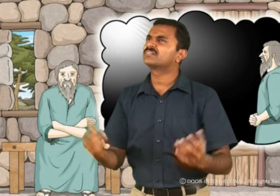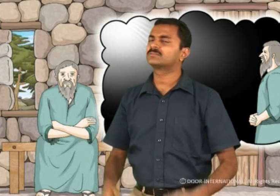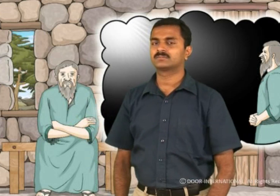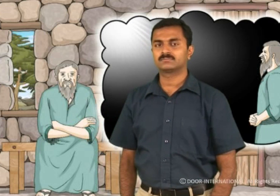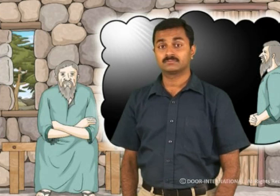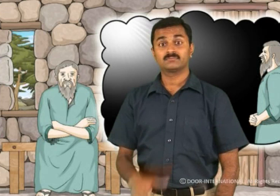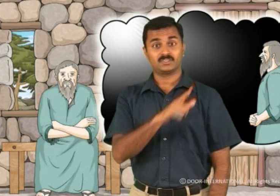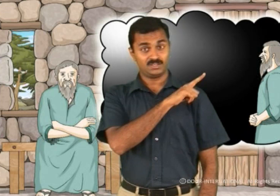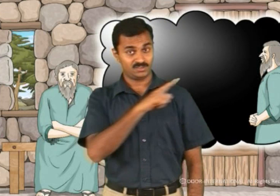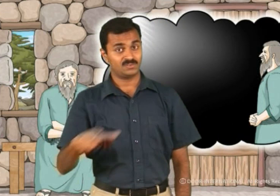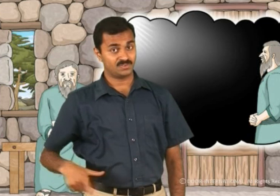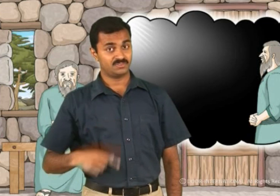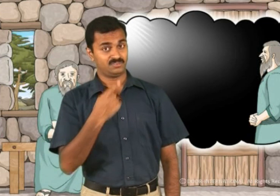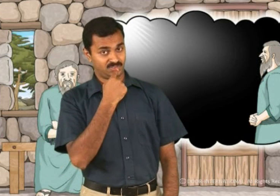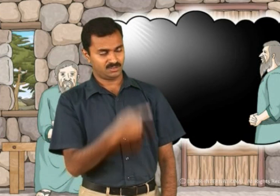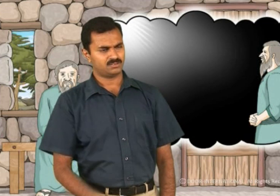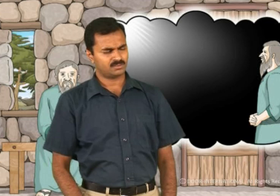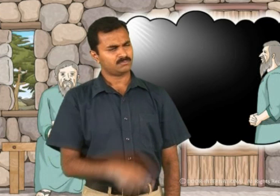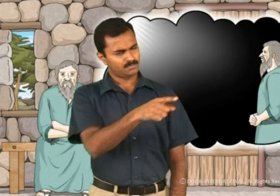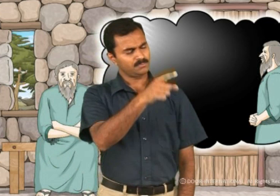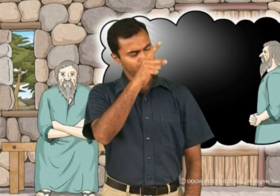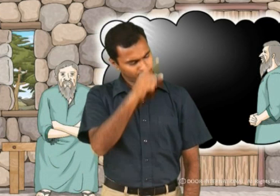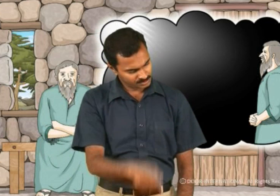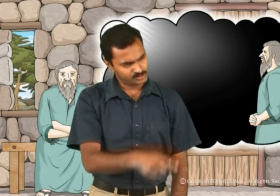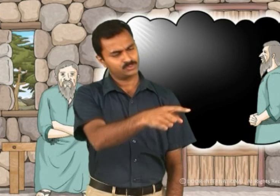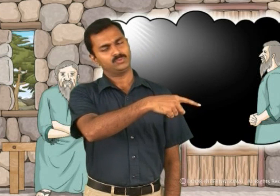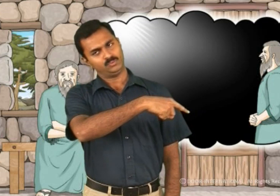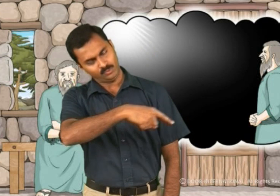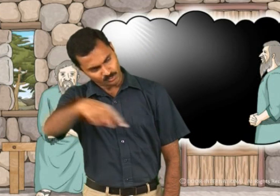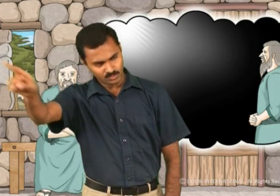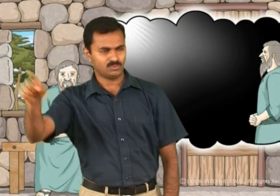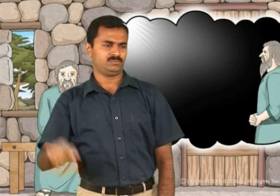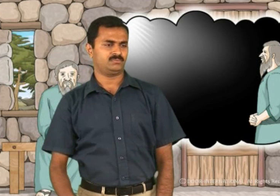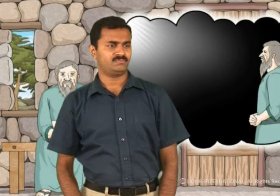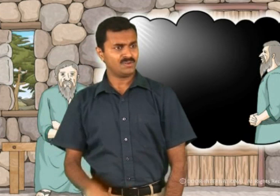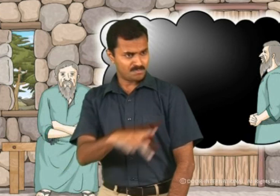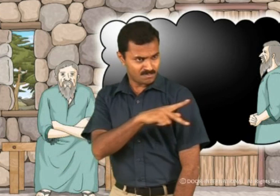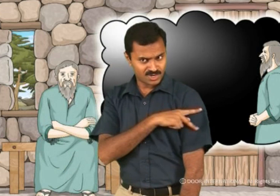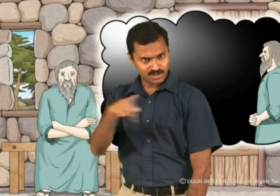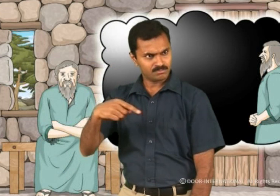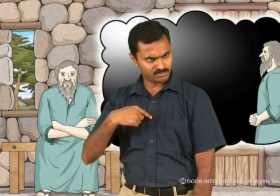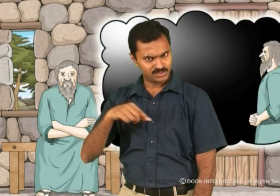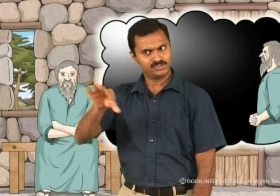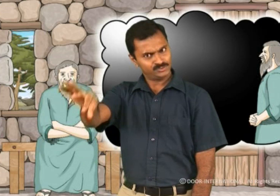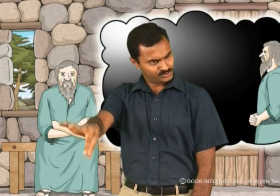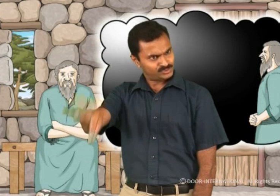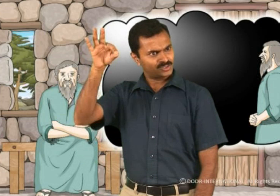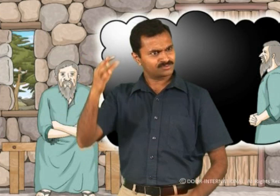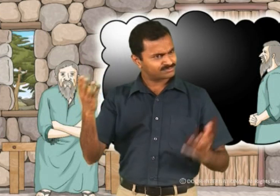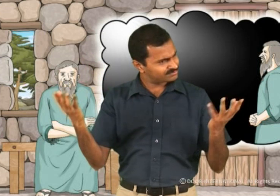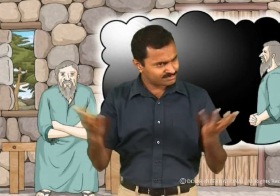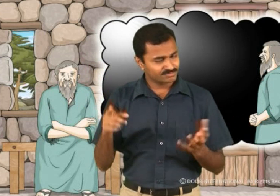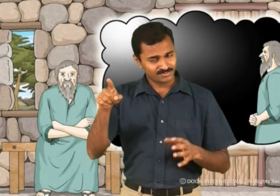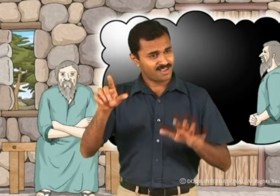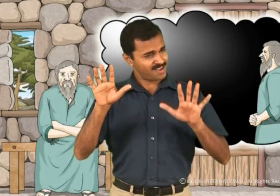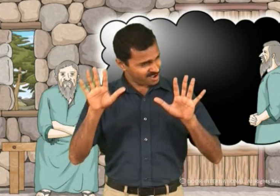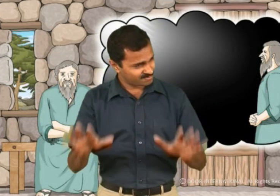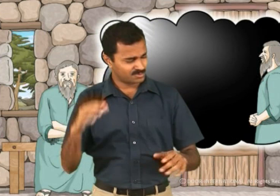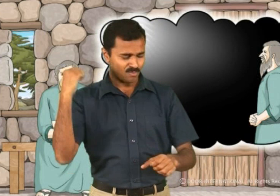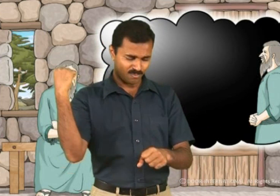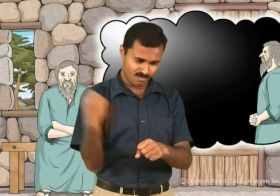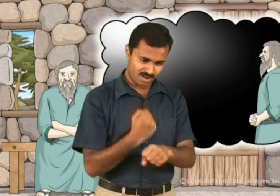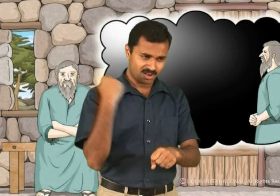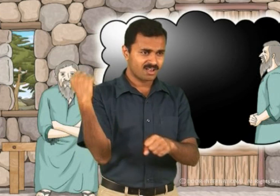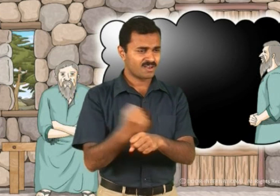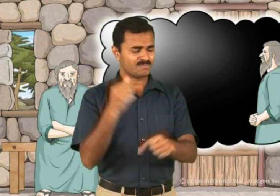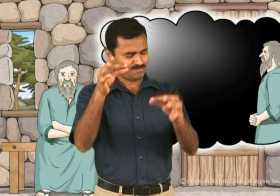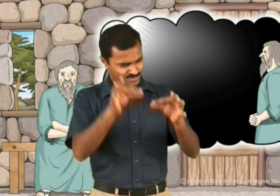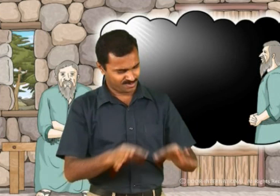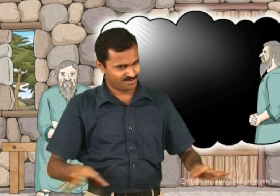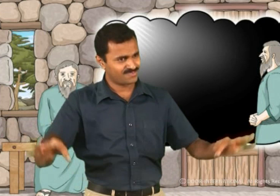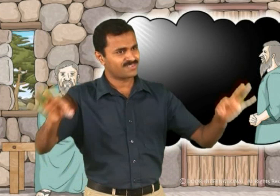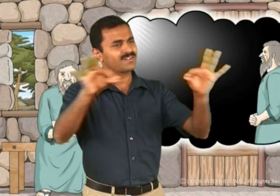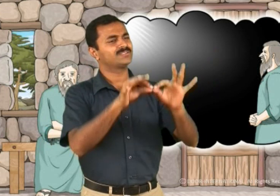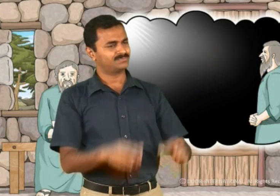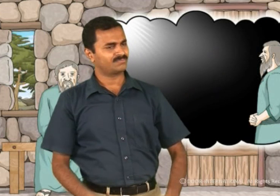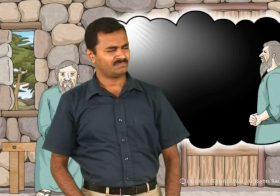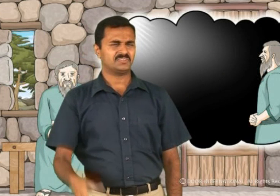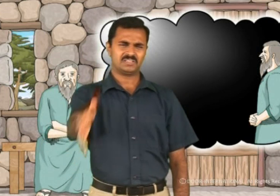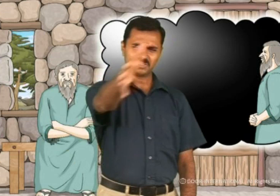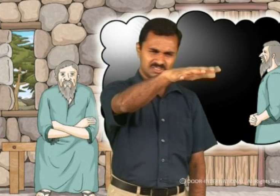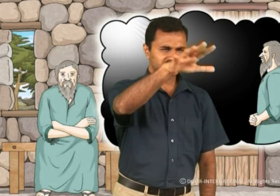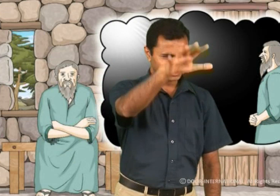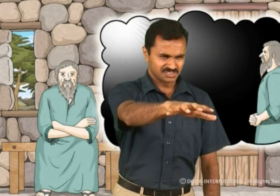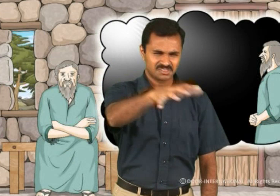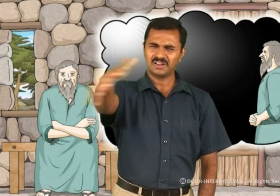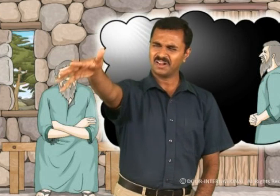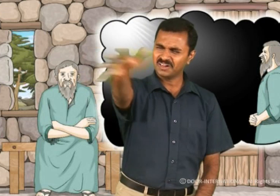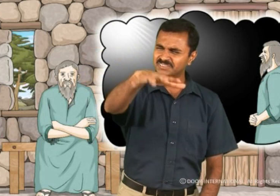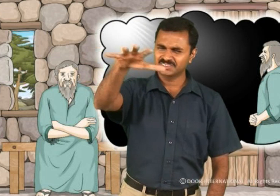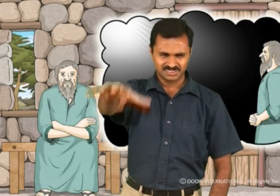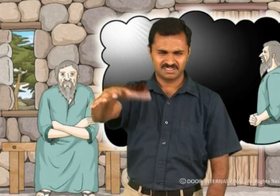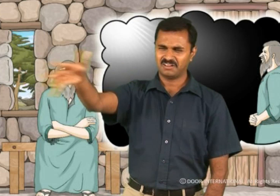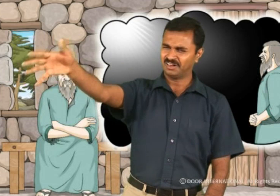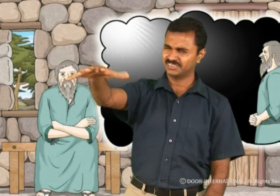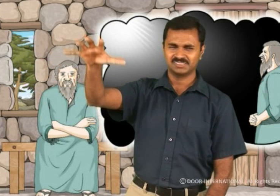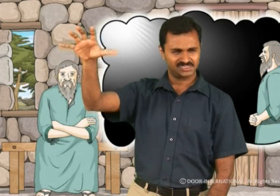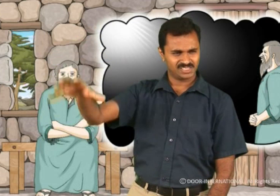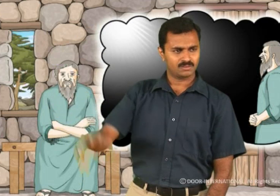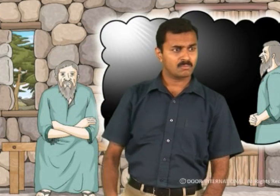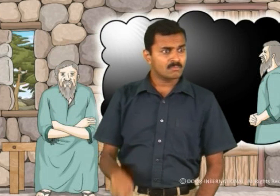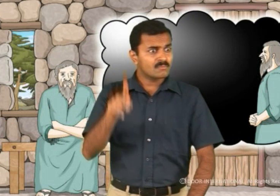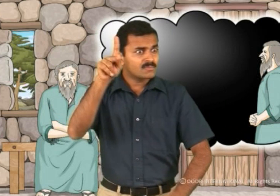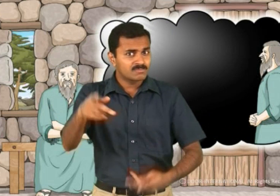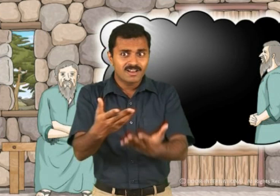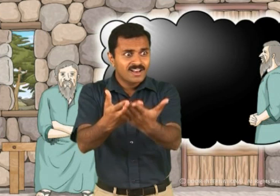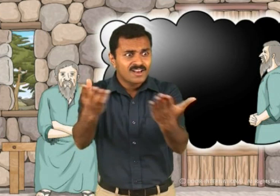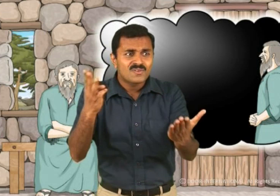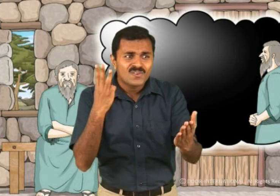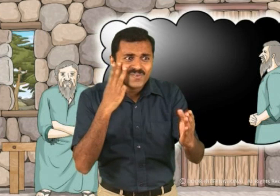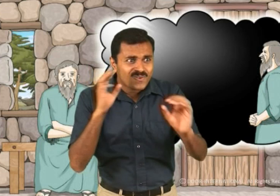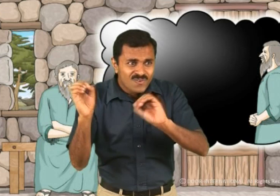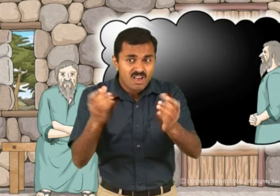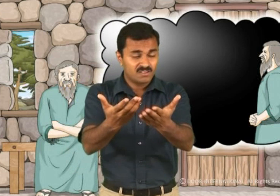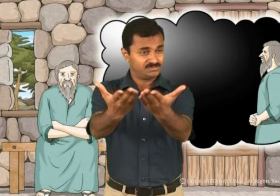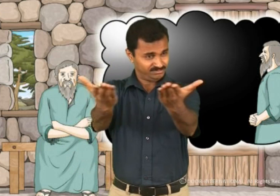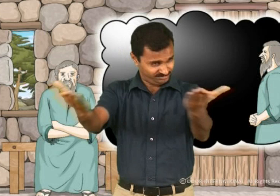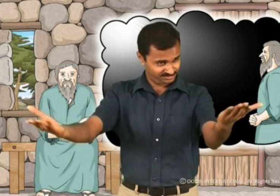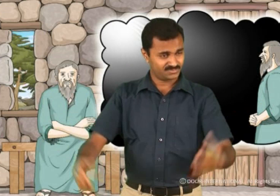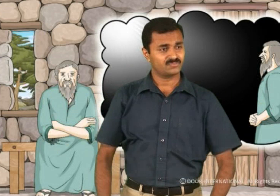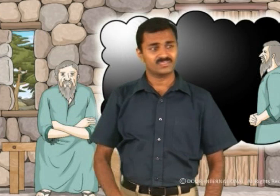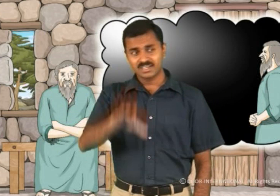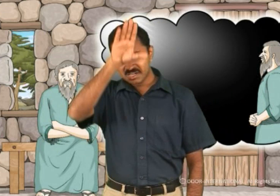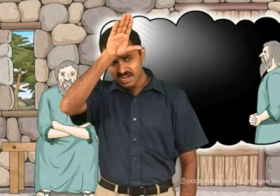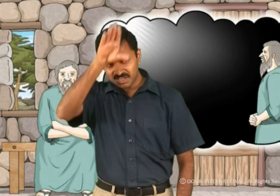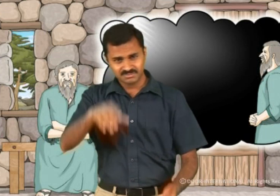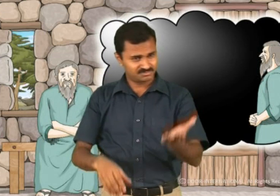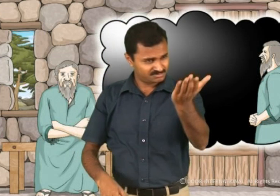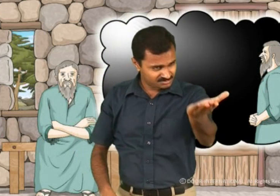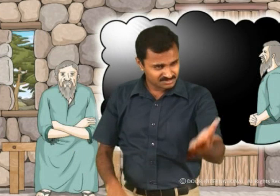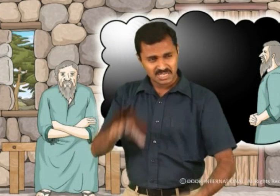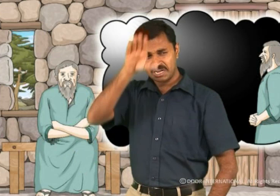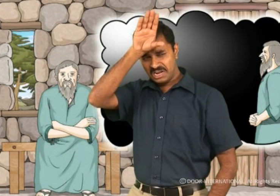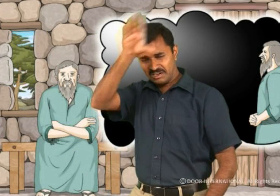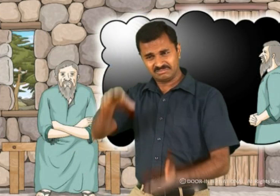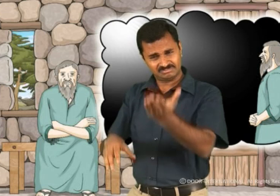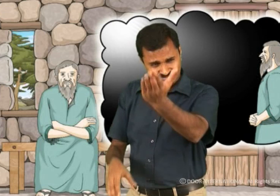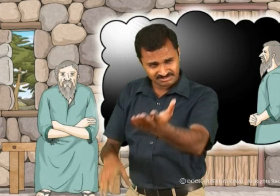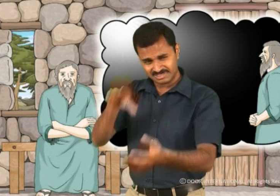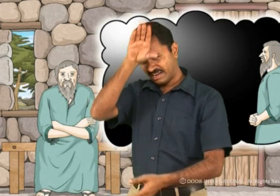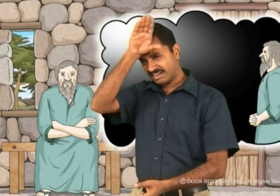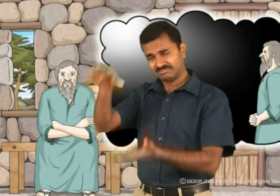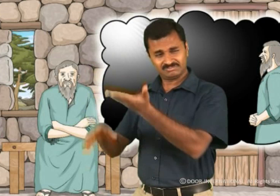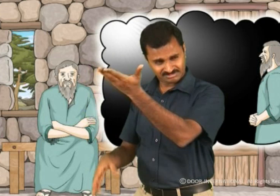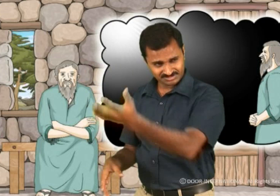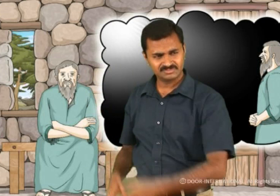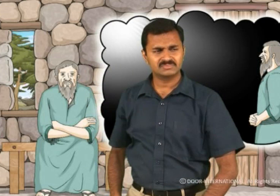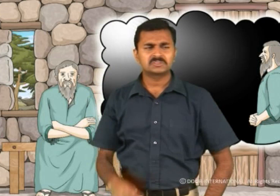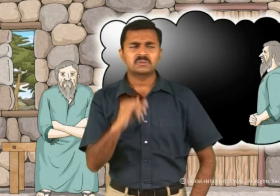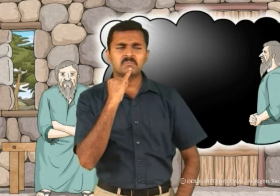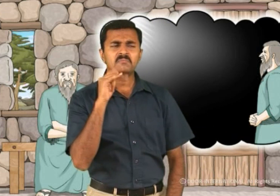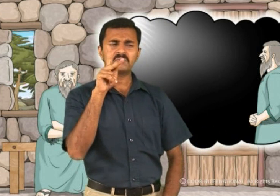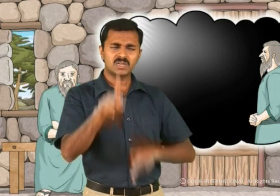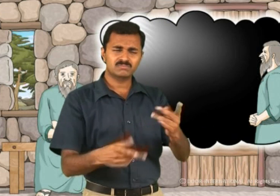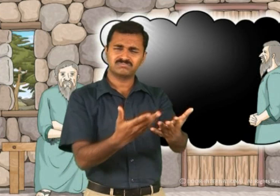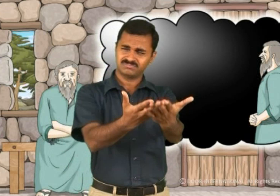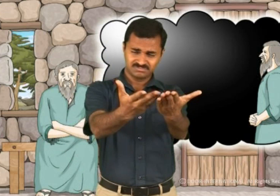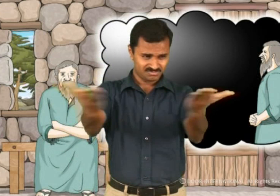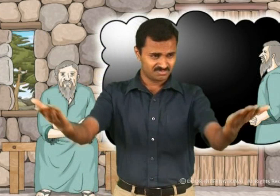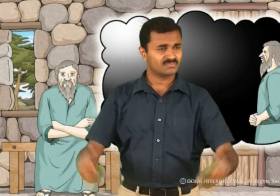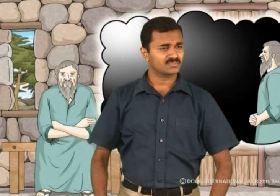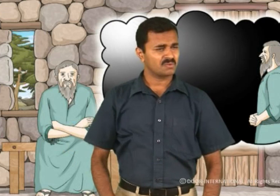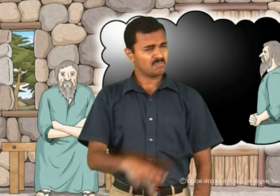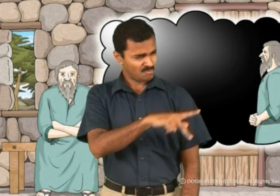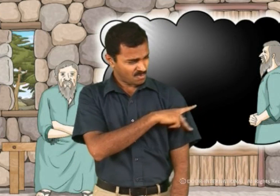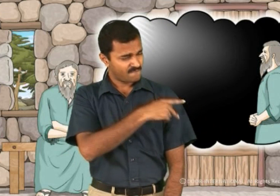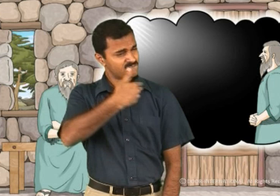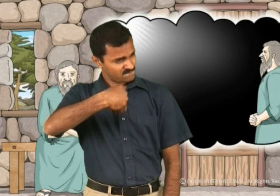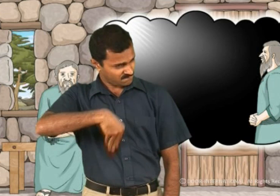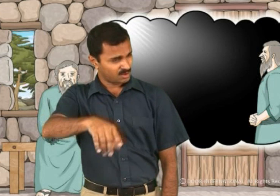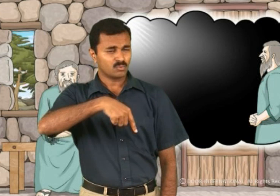And now he is here with authority from the chief priests to arrest all who call on Your name.” “Go!”